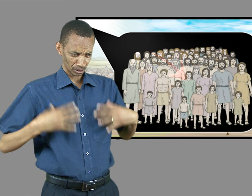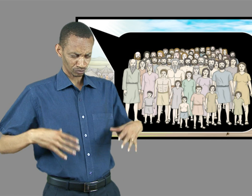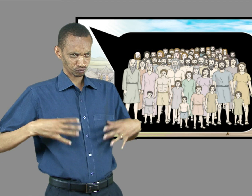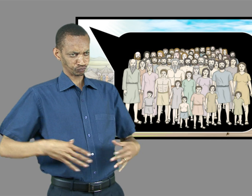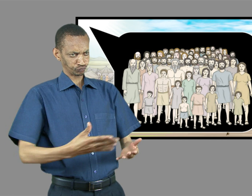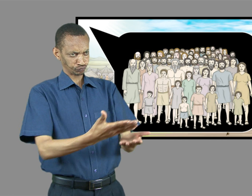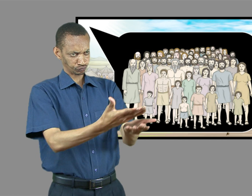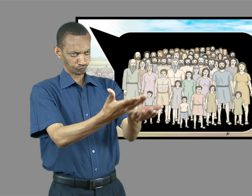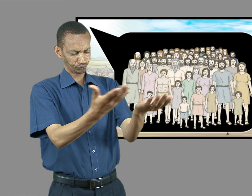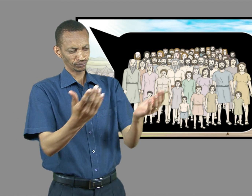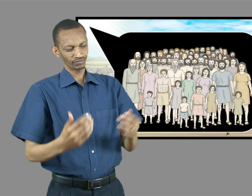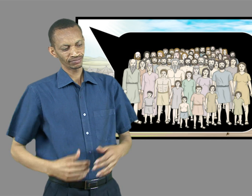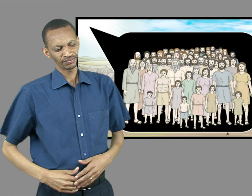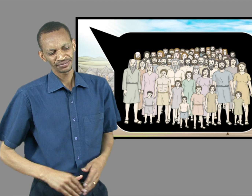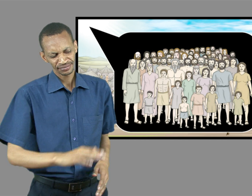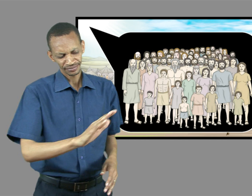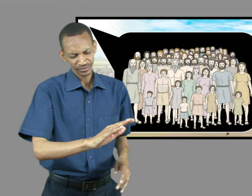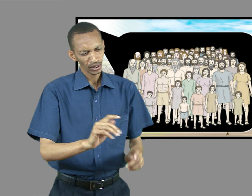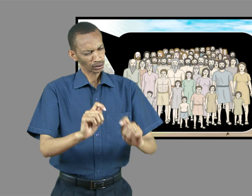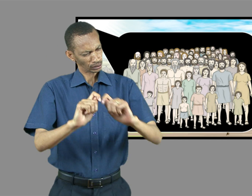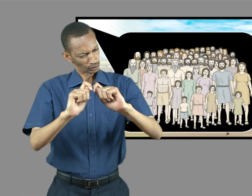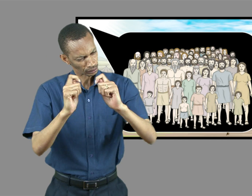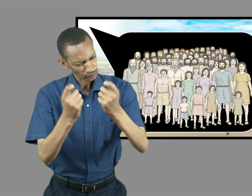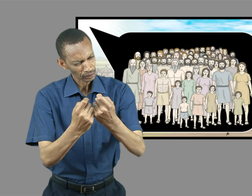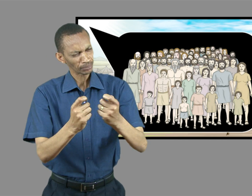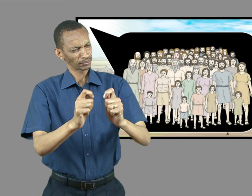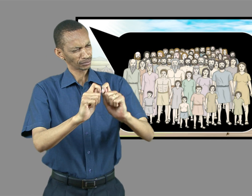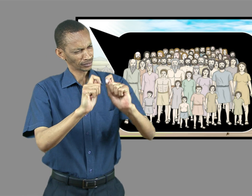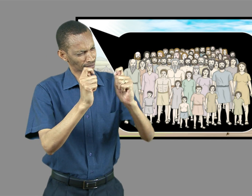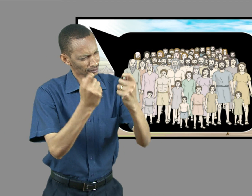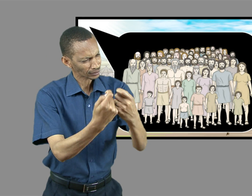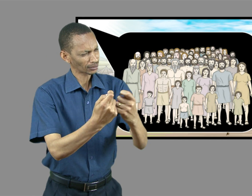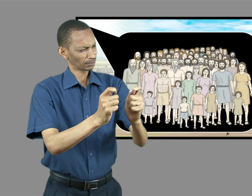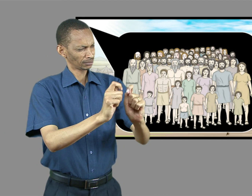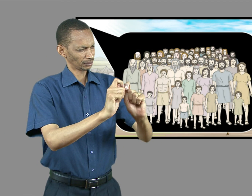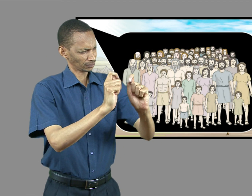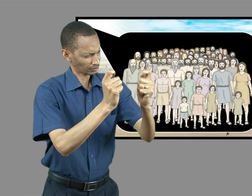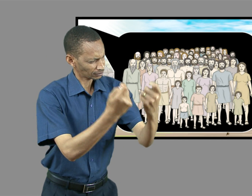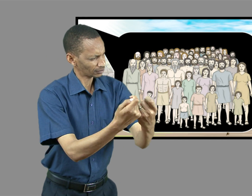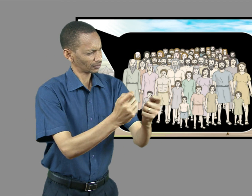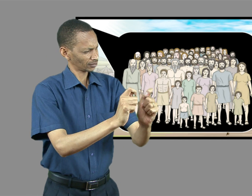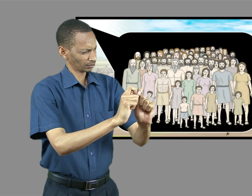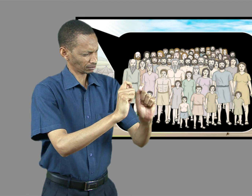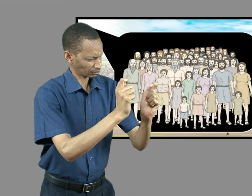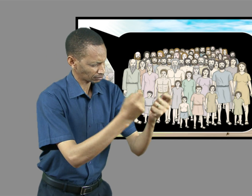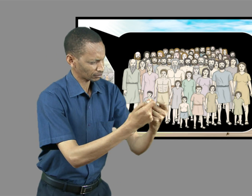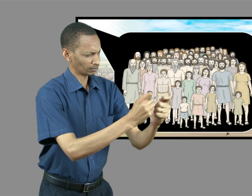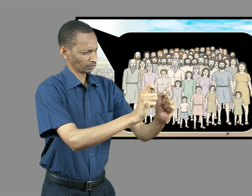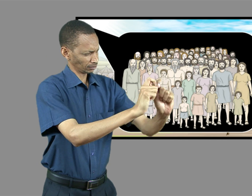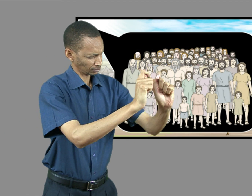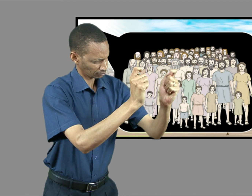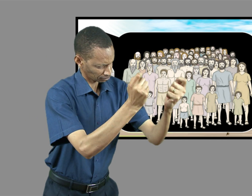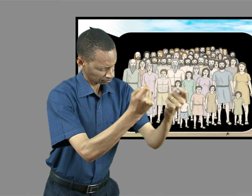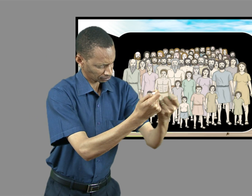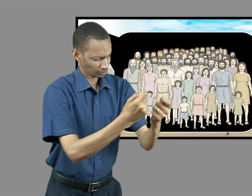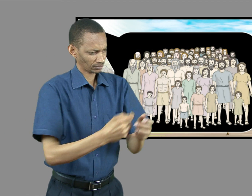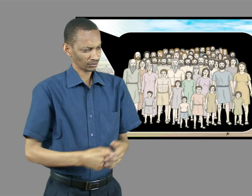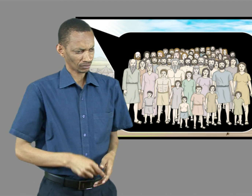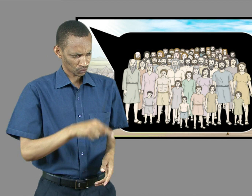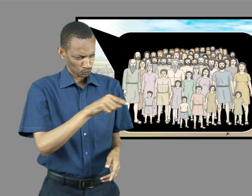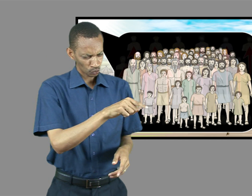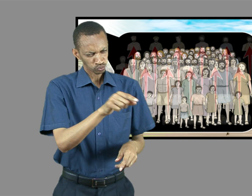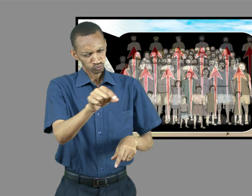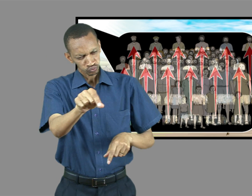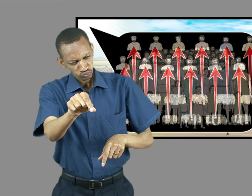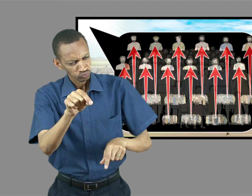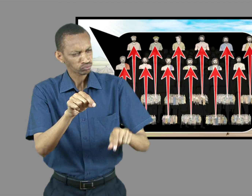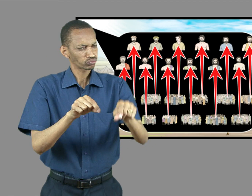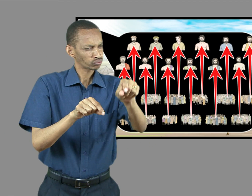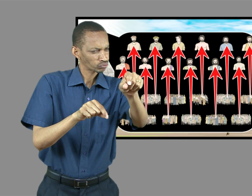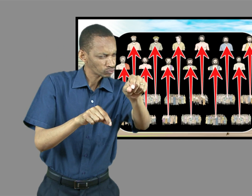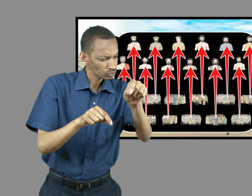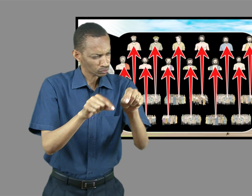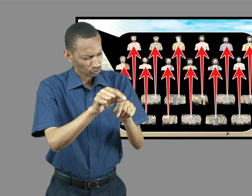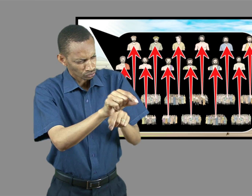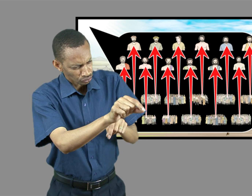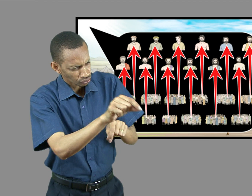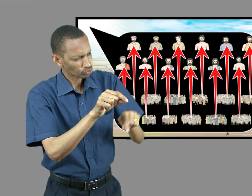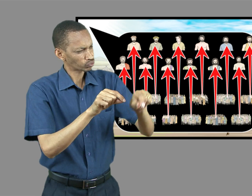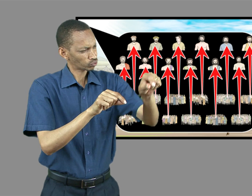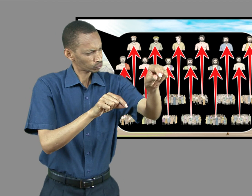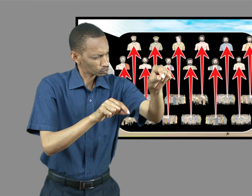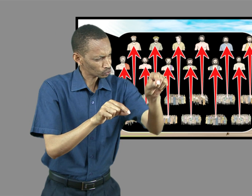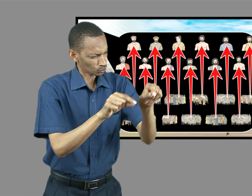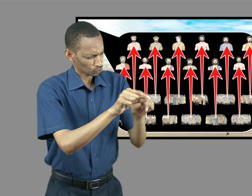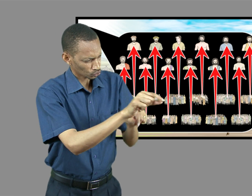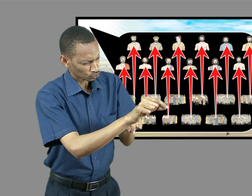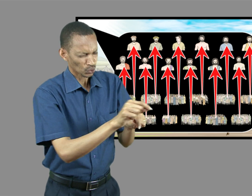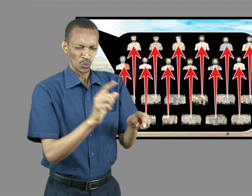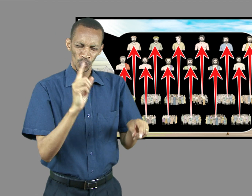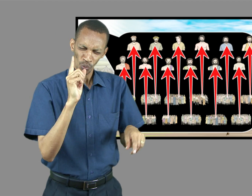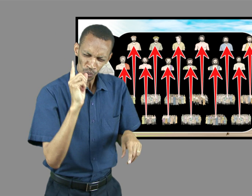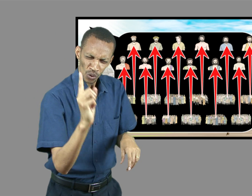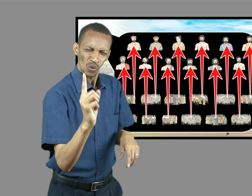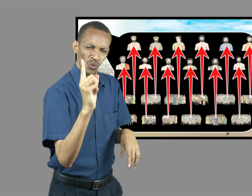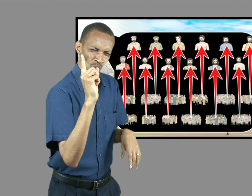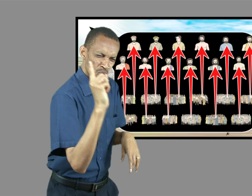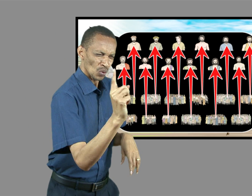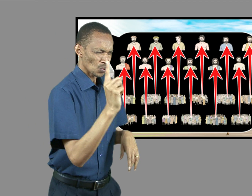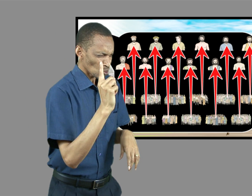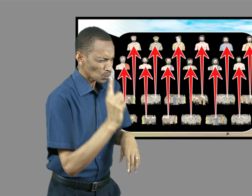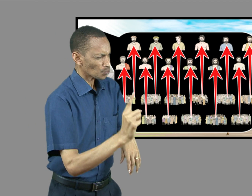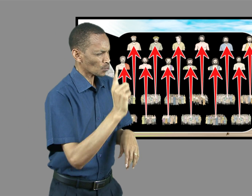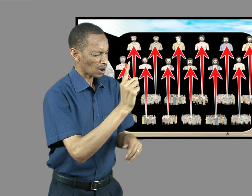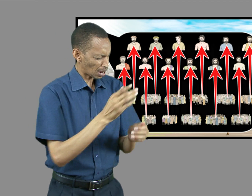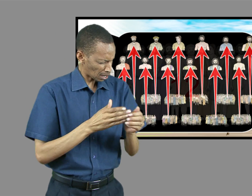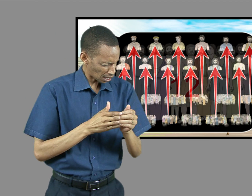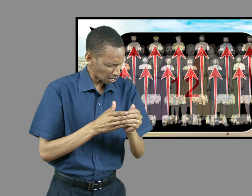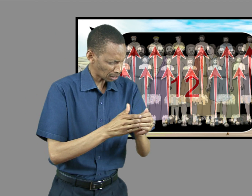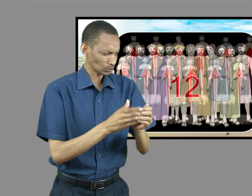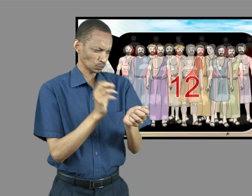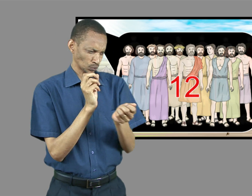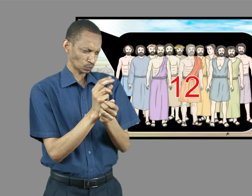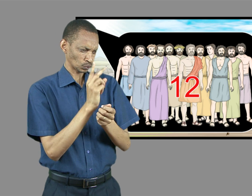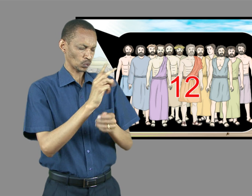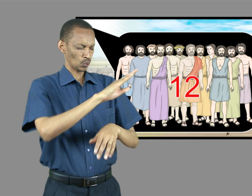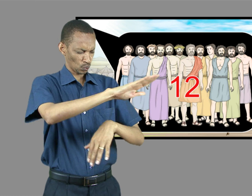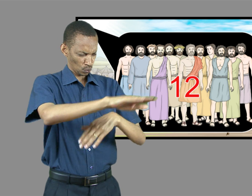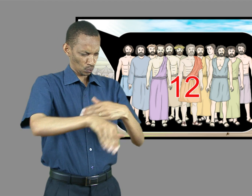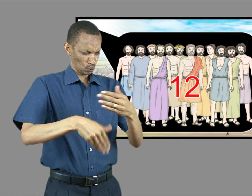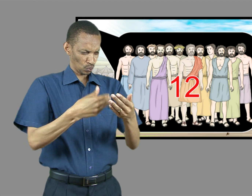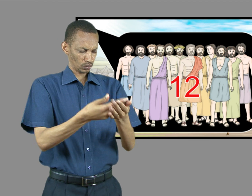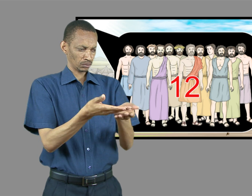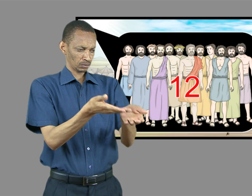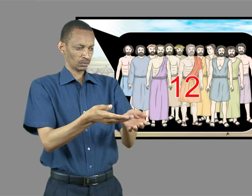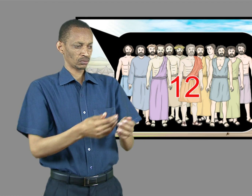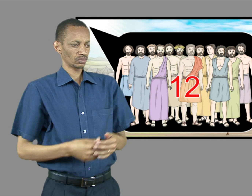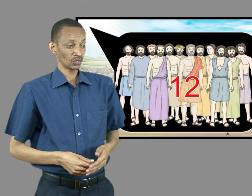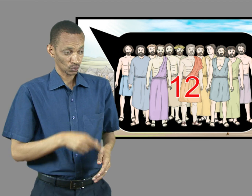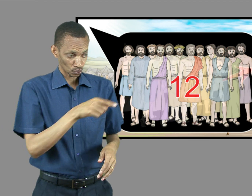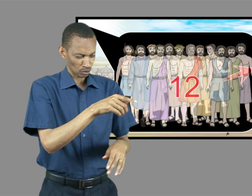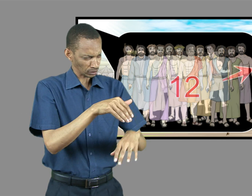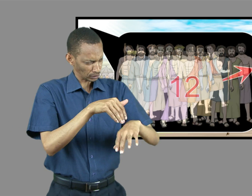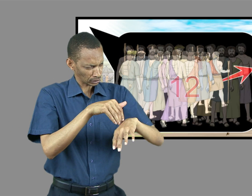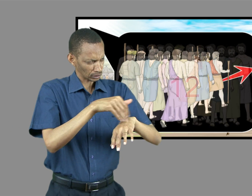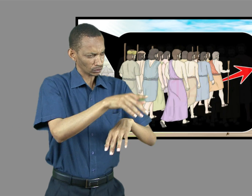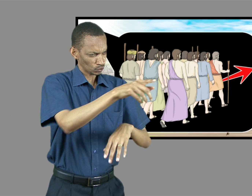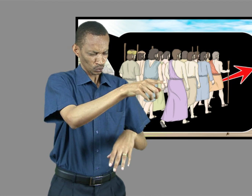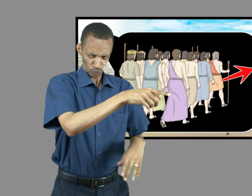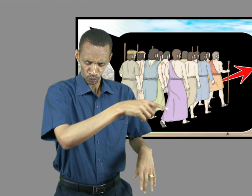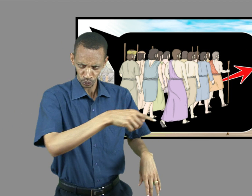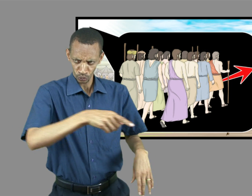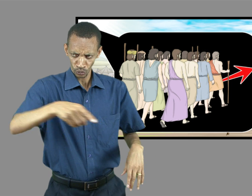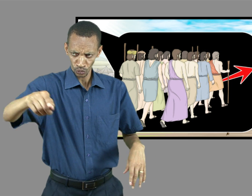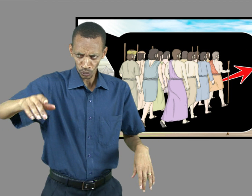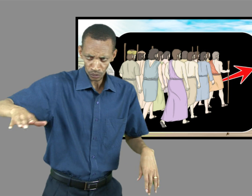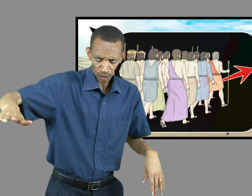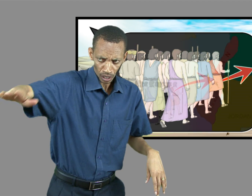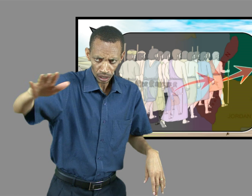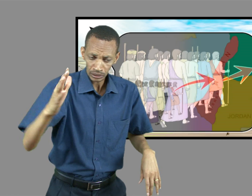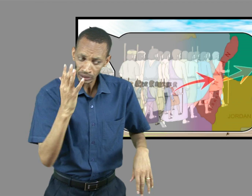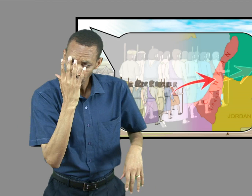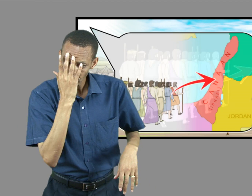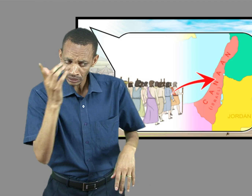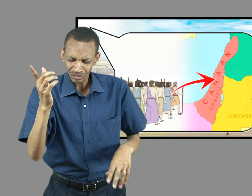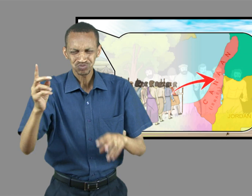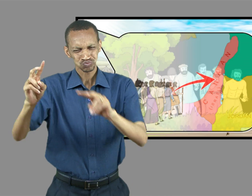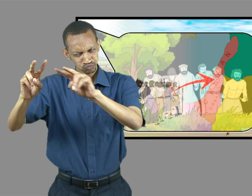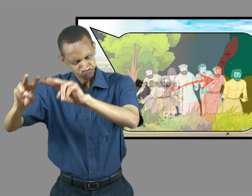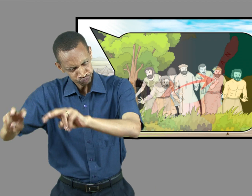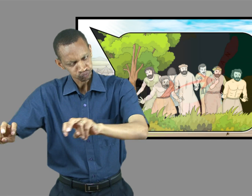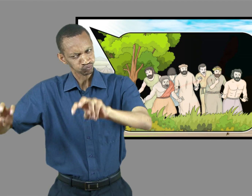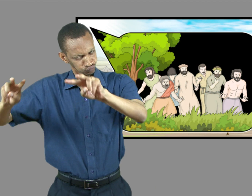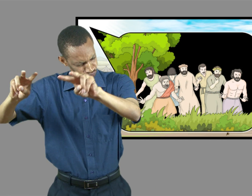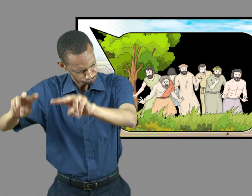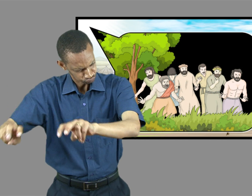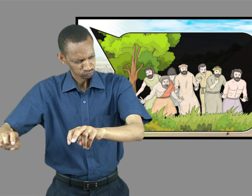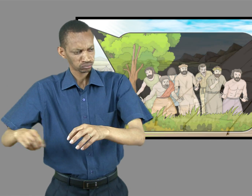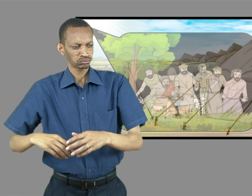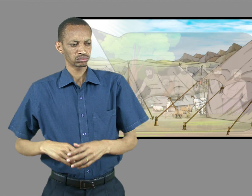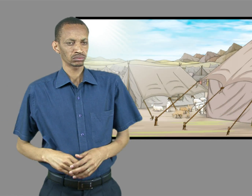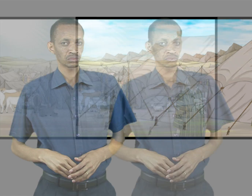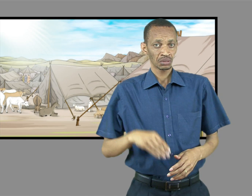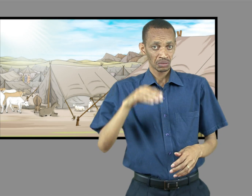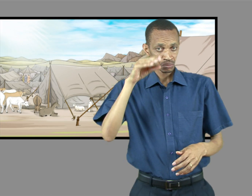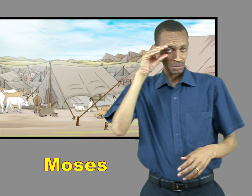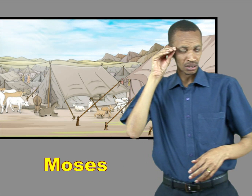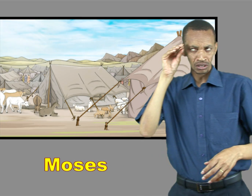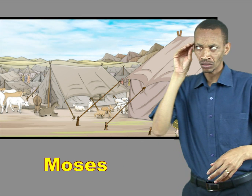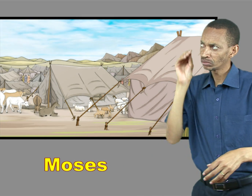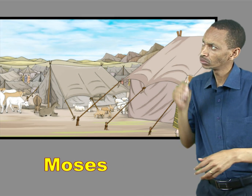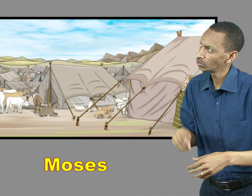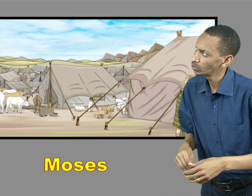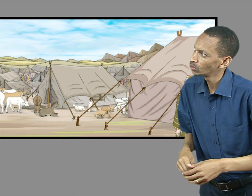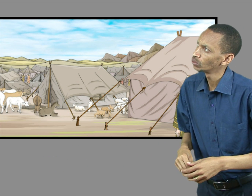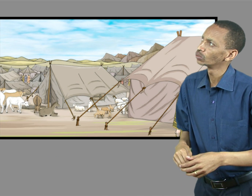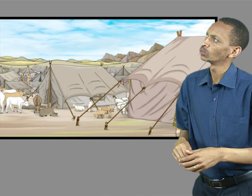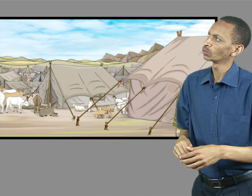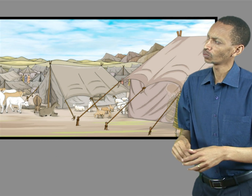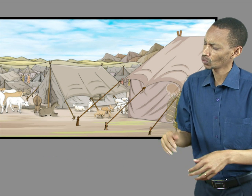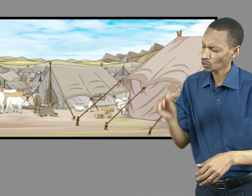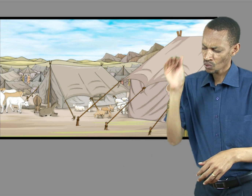So at the consent of the LORD, Moses sent them out from the Wilderness of Paran. All the men were leaders of the Israelites, and these were their names: From the tribe of Reuben, Shammua son of Zaccur; from the tribe of Simeon, Shaphat son of Hori;